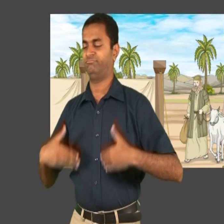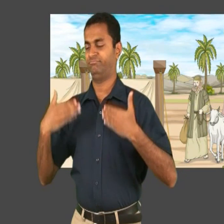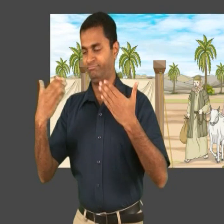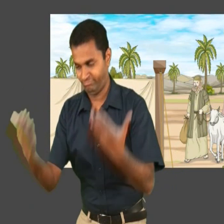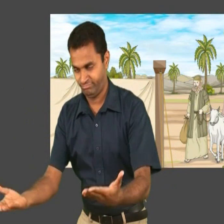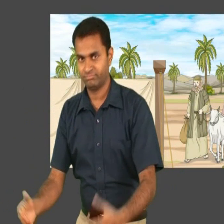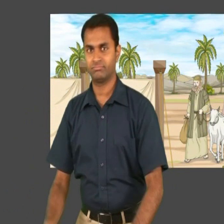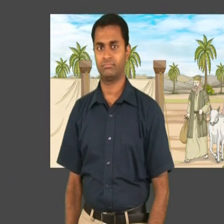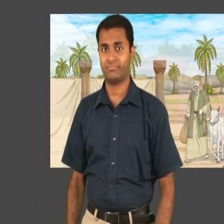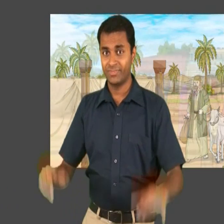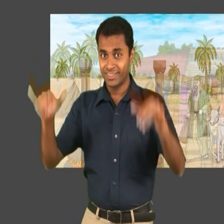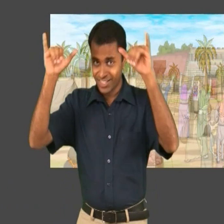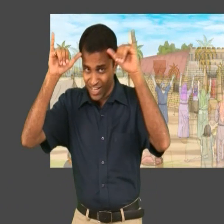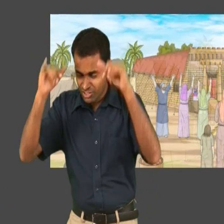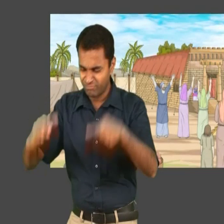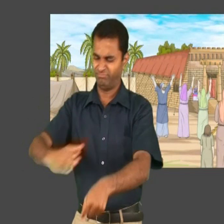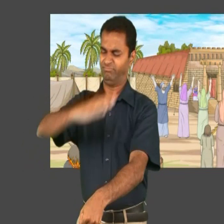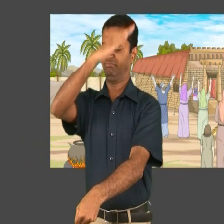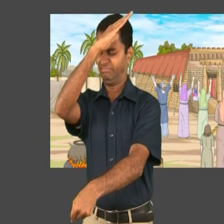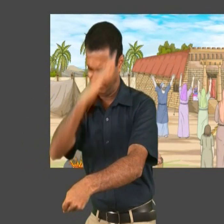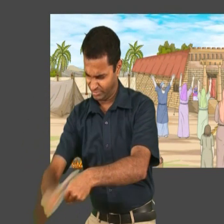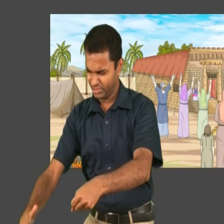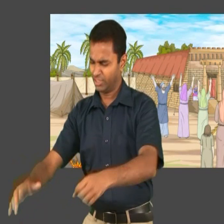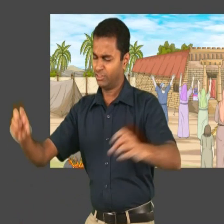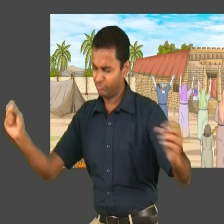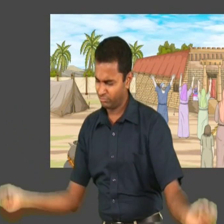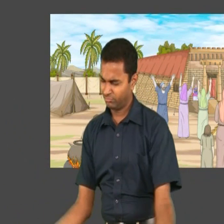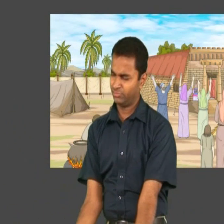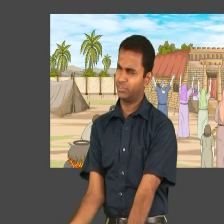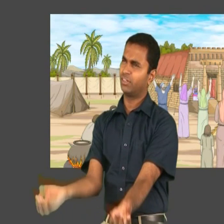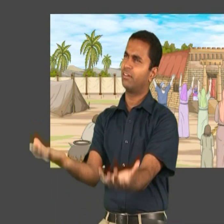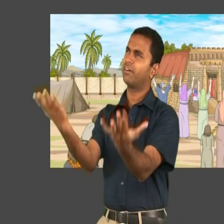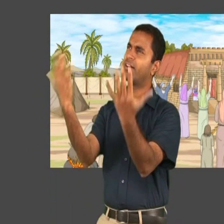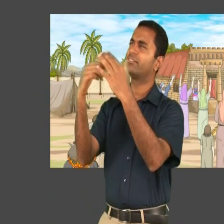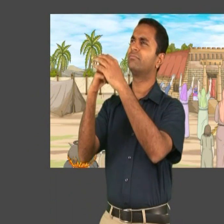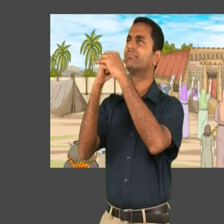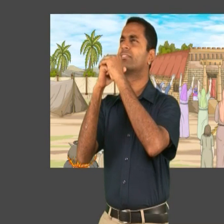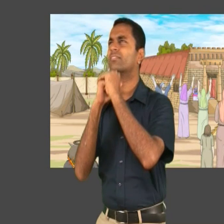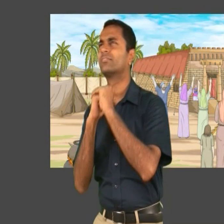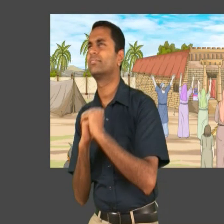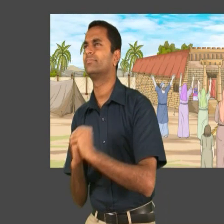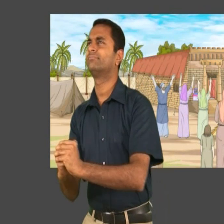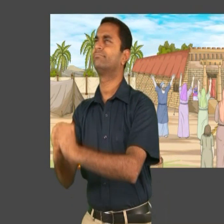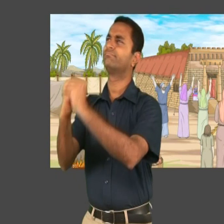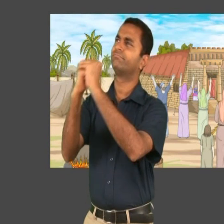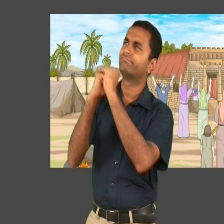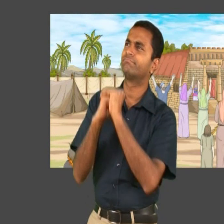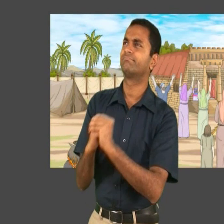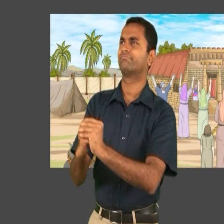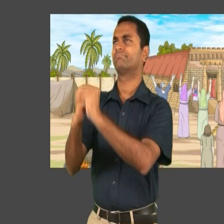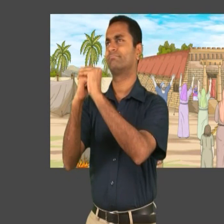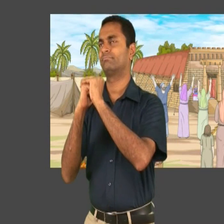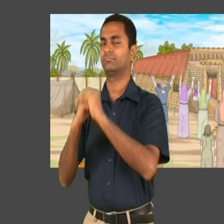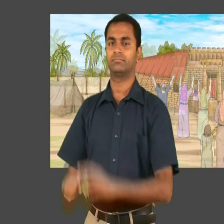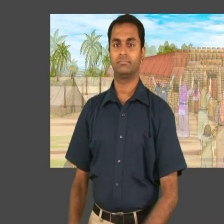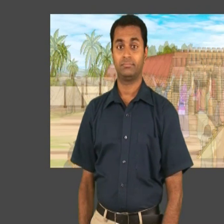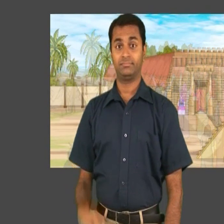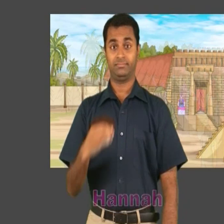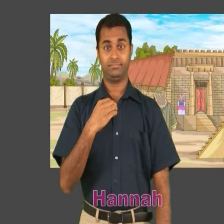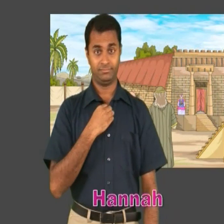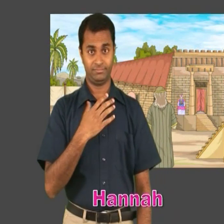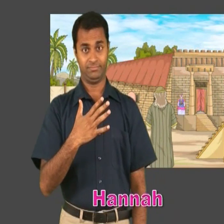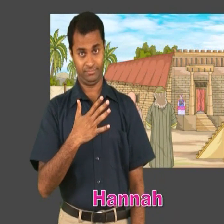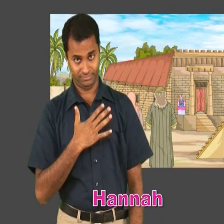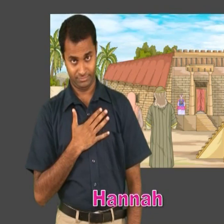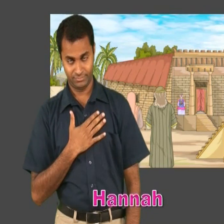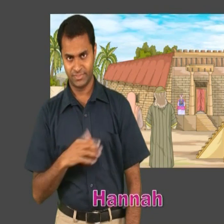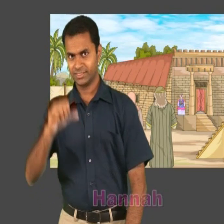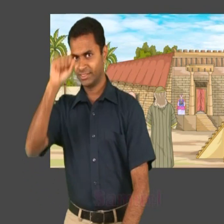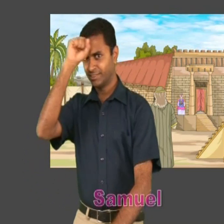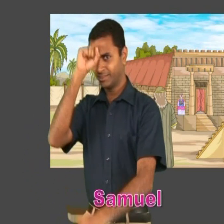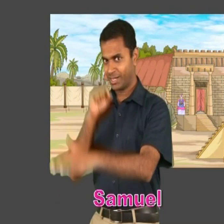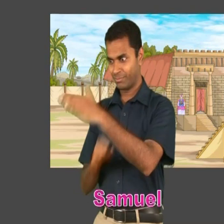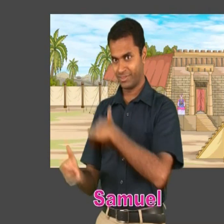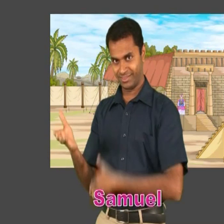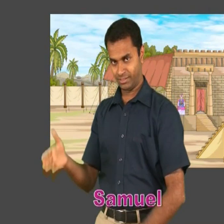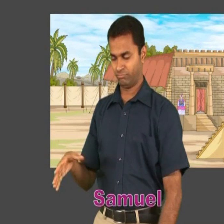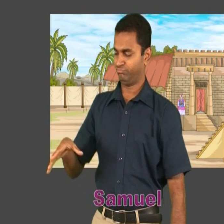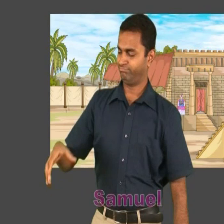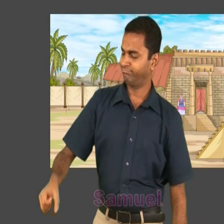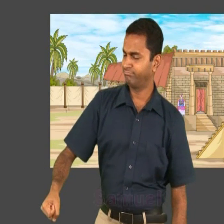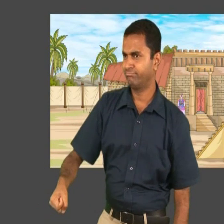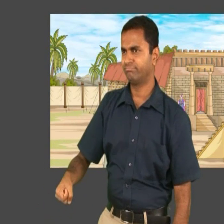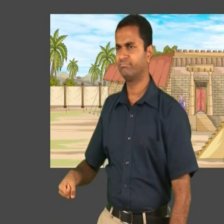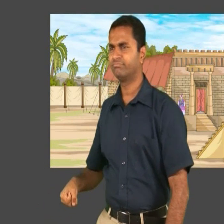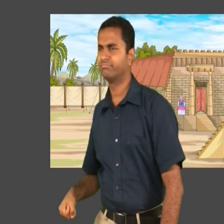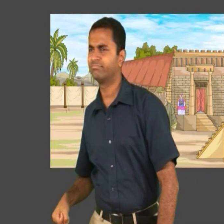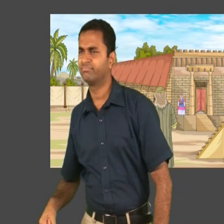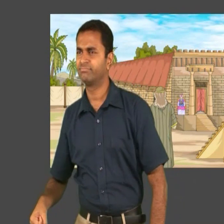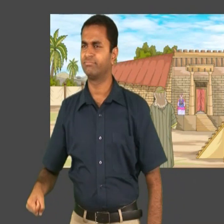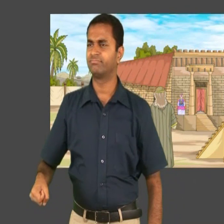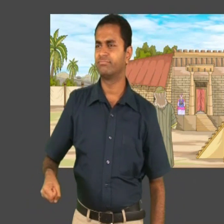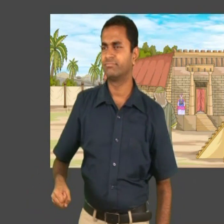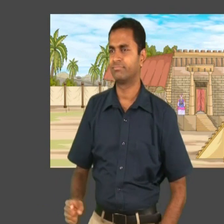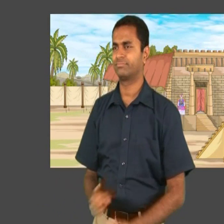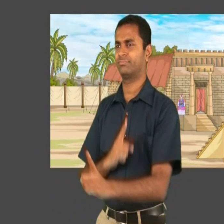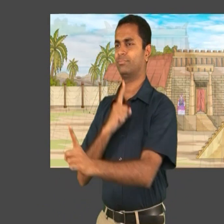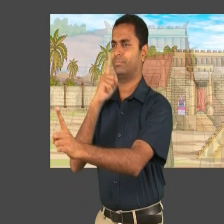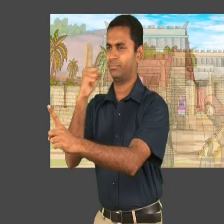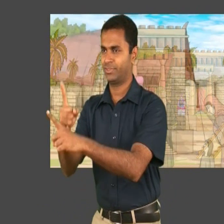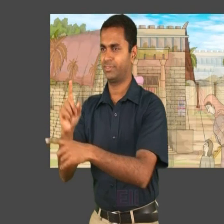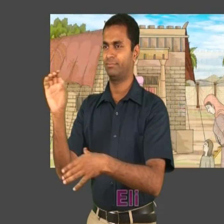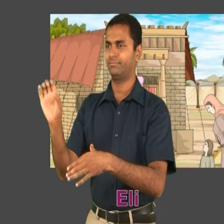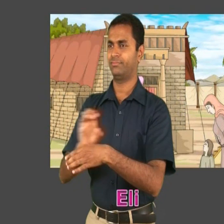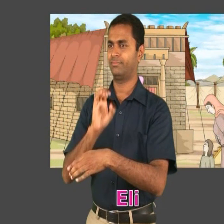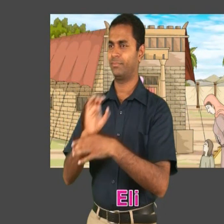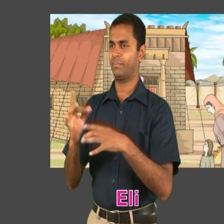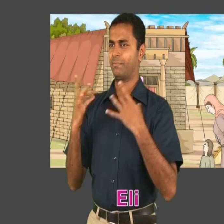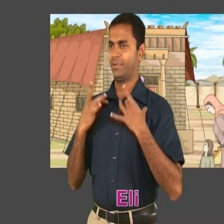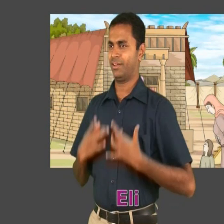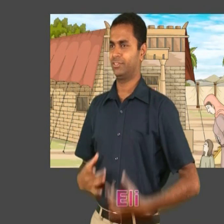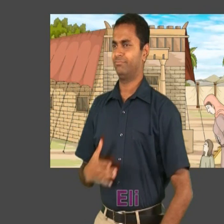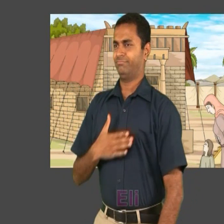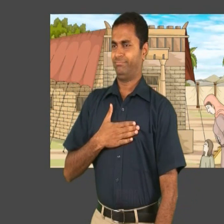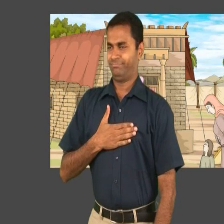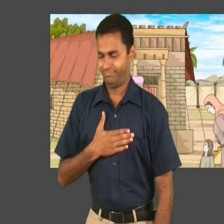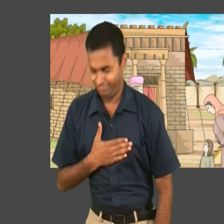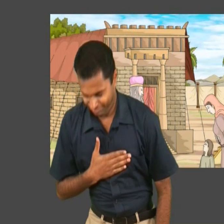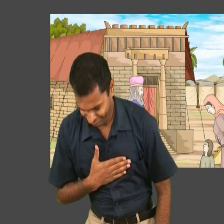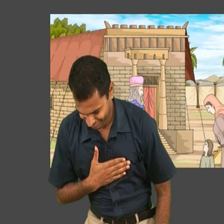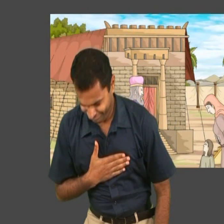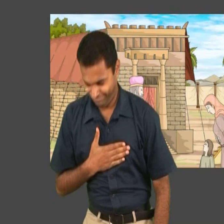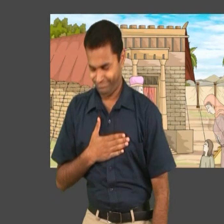Though the boy was still young, she brought him to the house of the LORD at Shiloh. And when they had slaughtered the bull, they brought the boy to Eli.